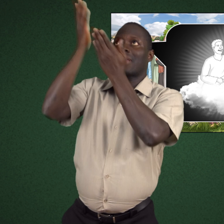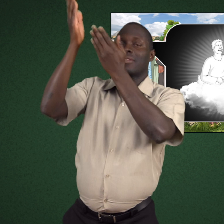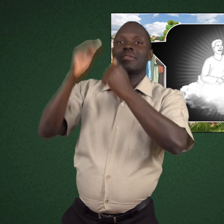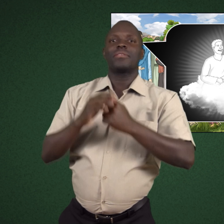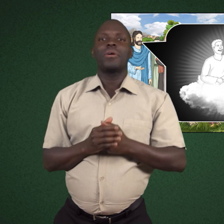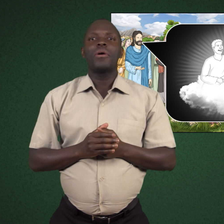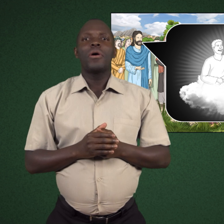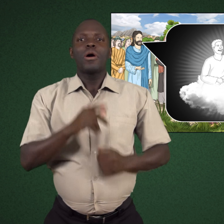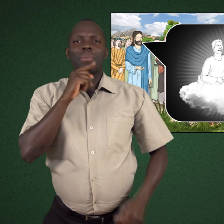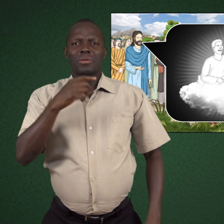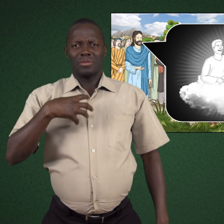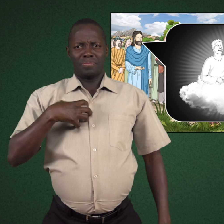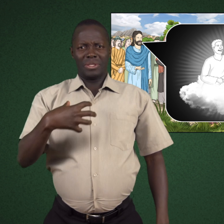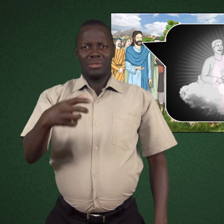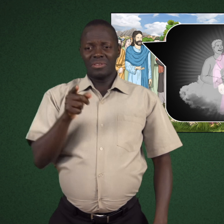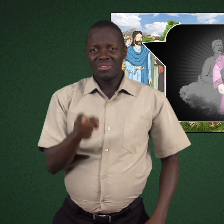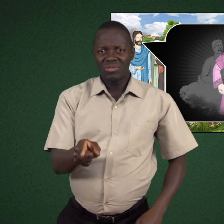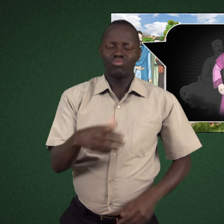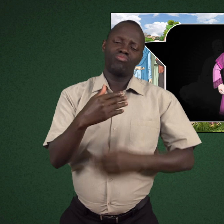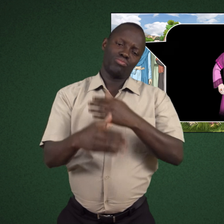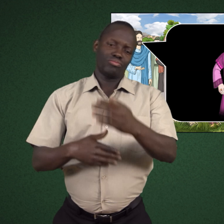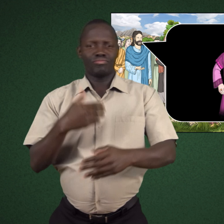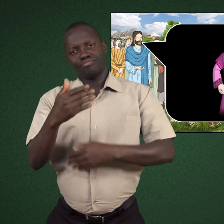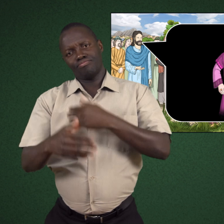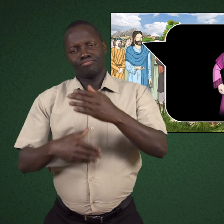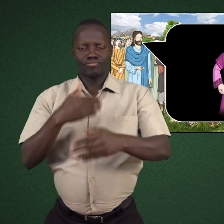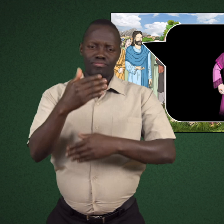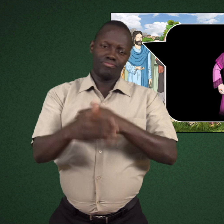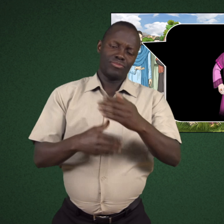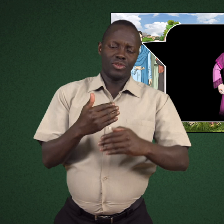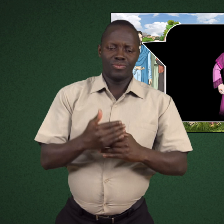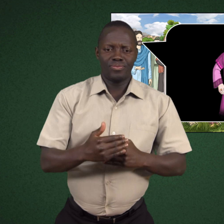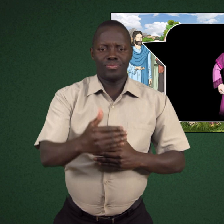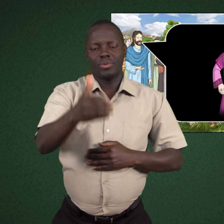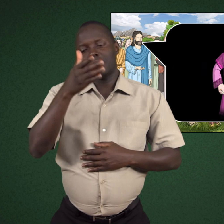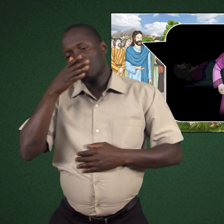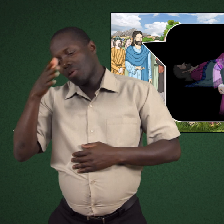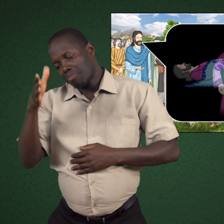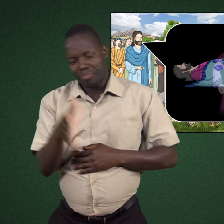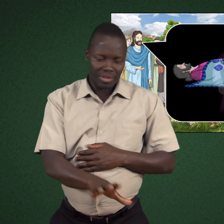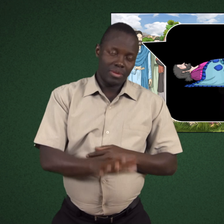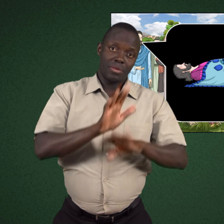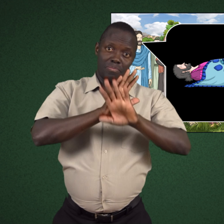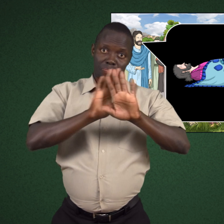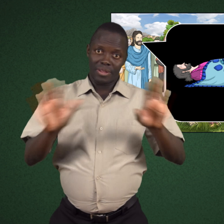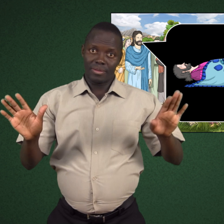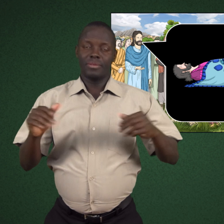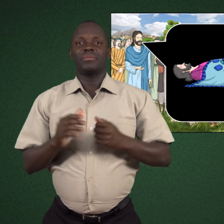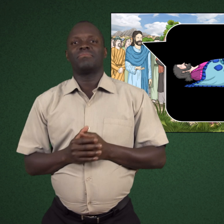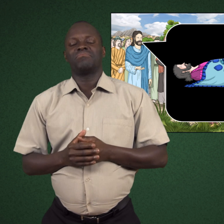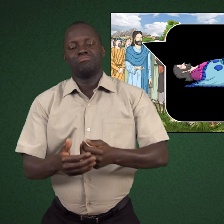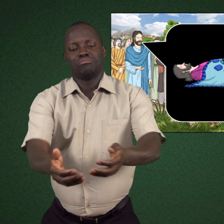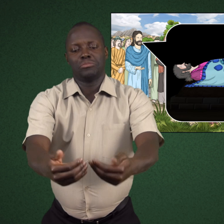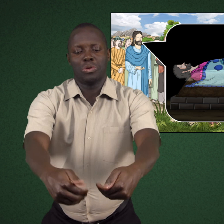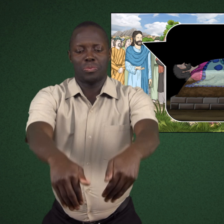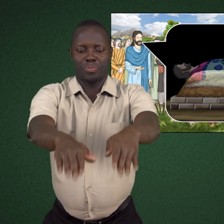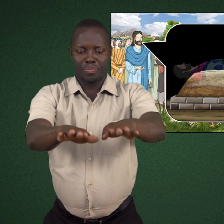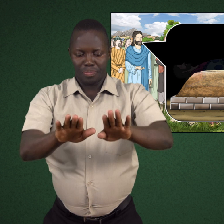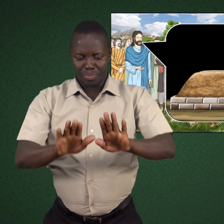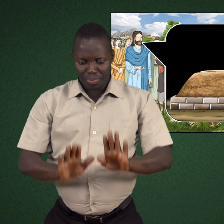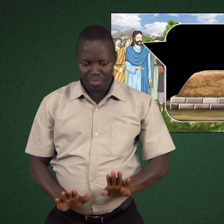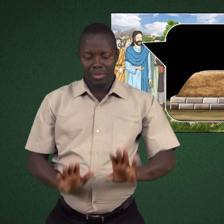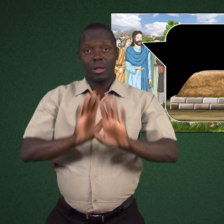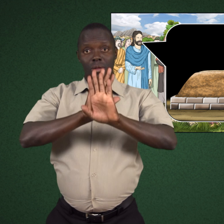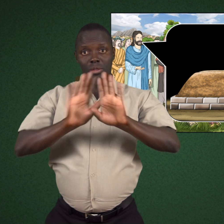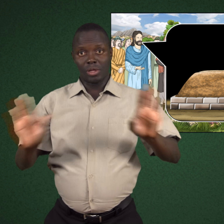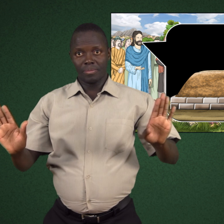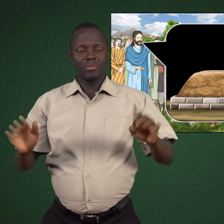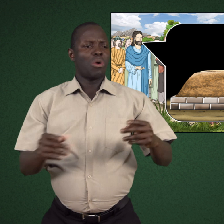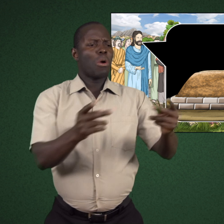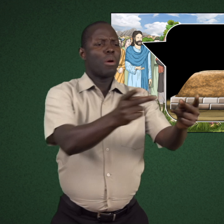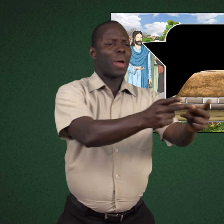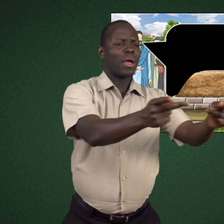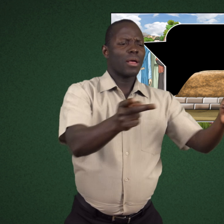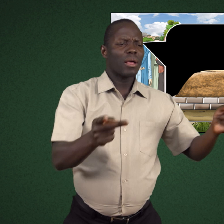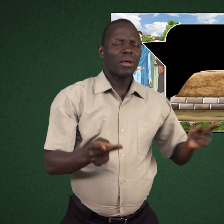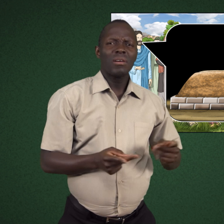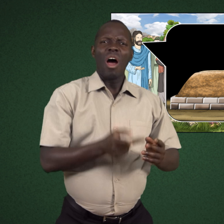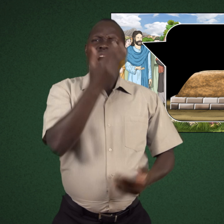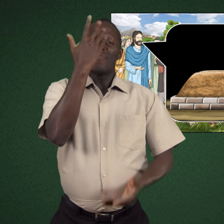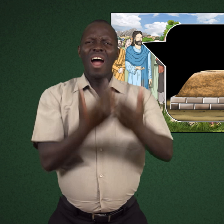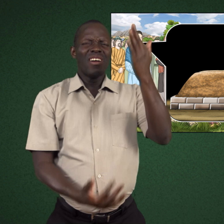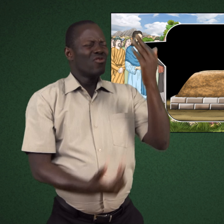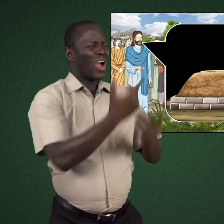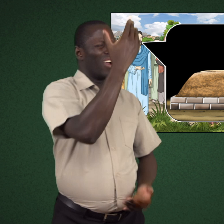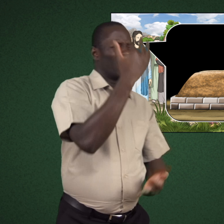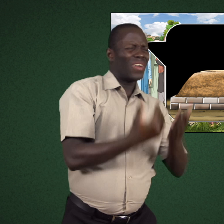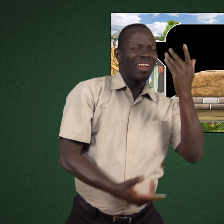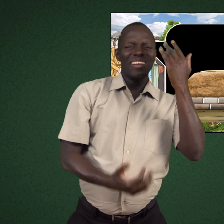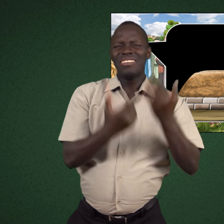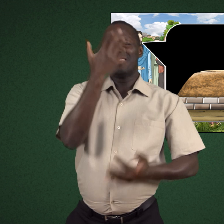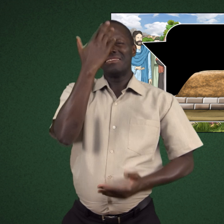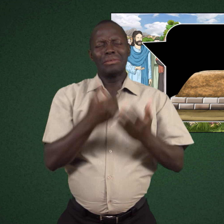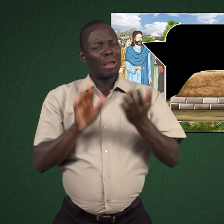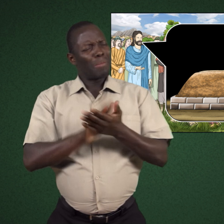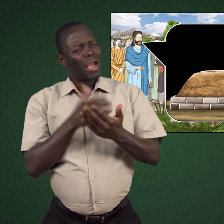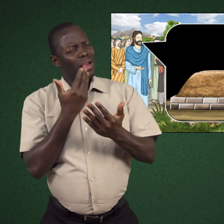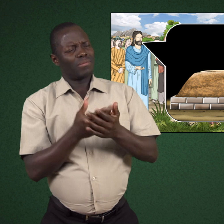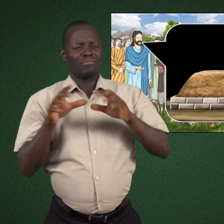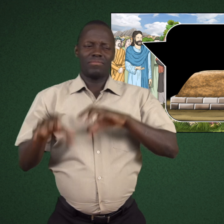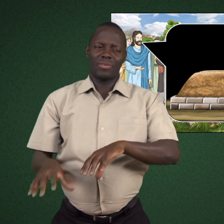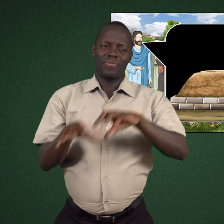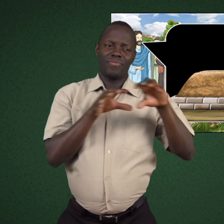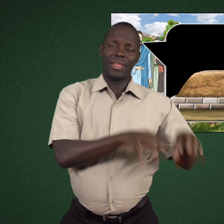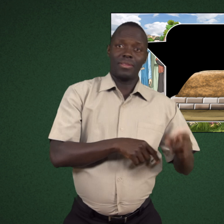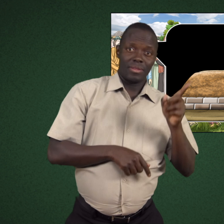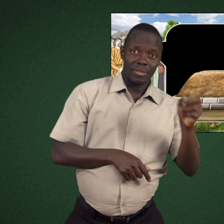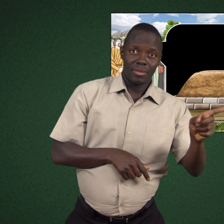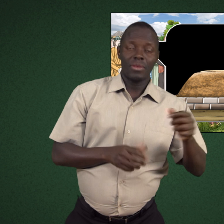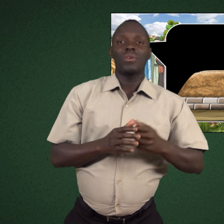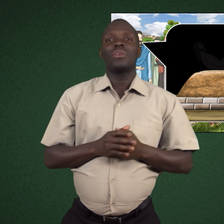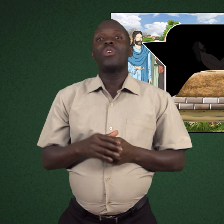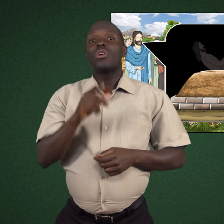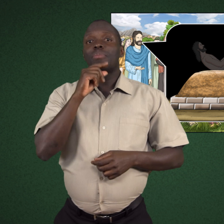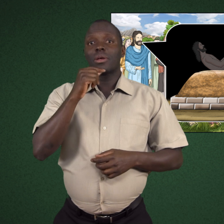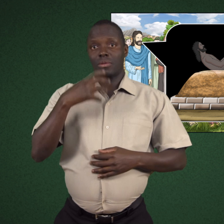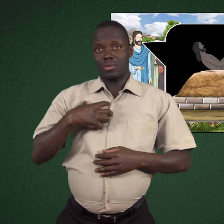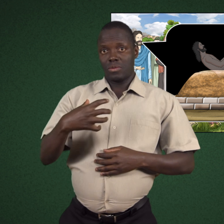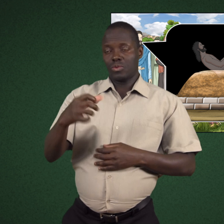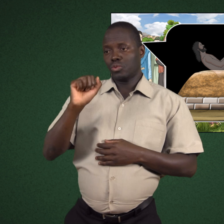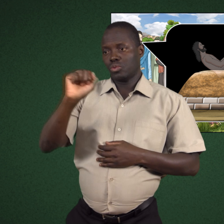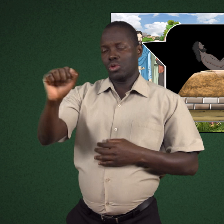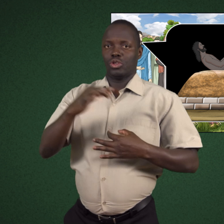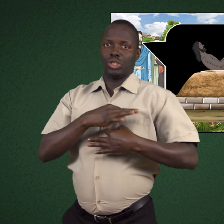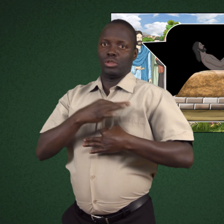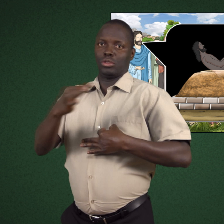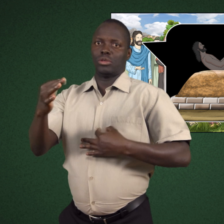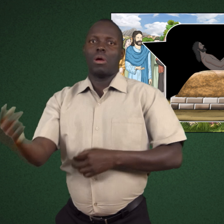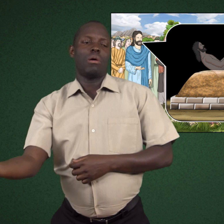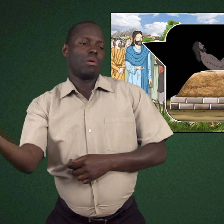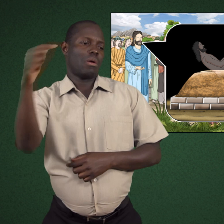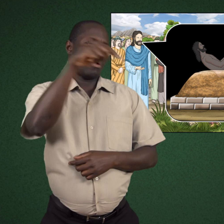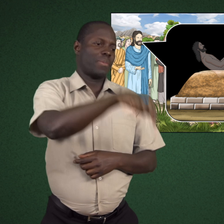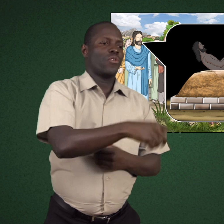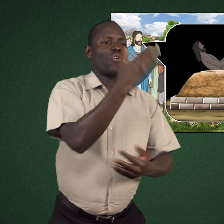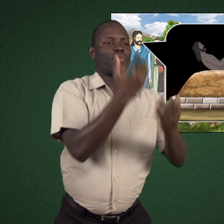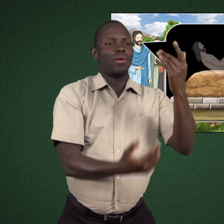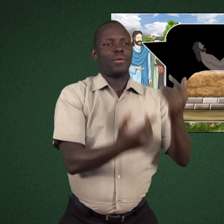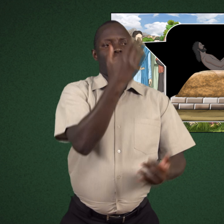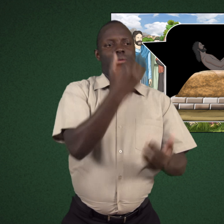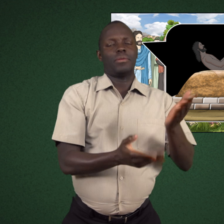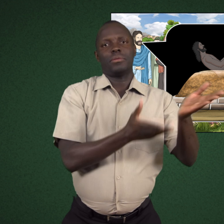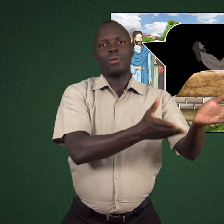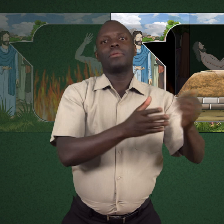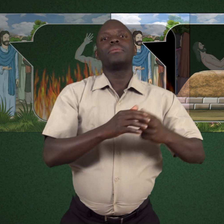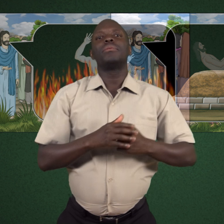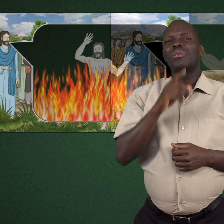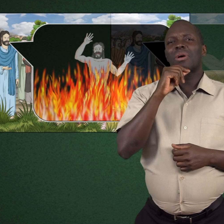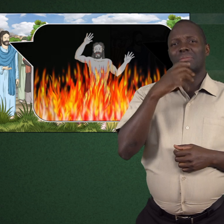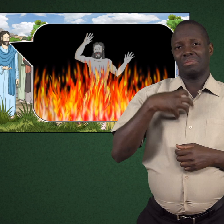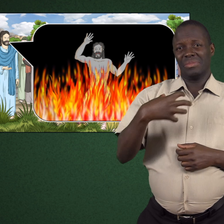And the rich man also died and was buried.